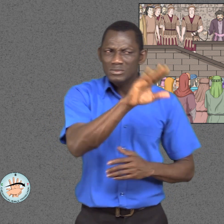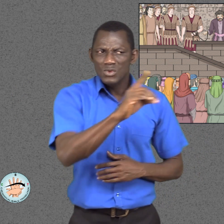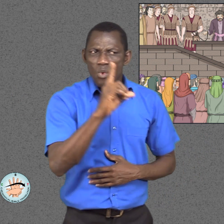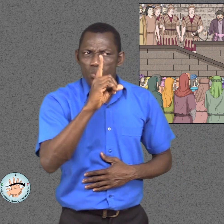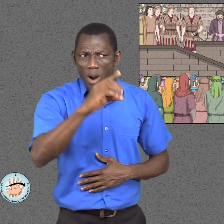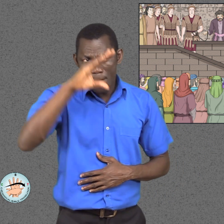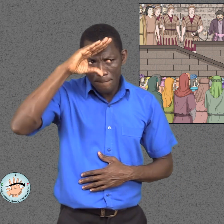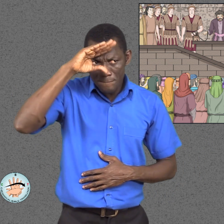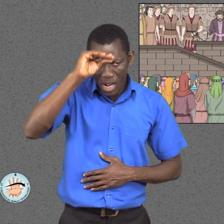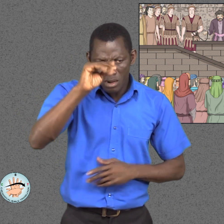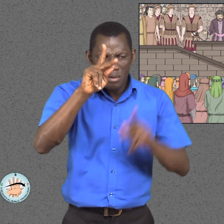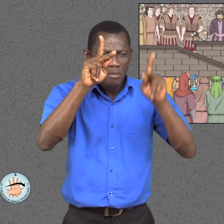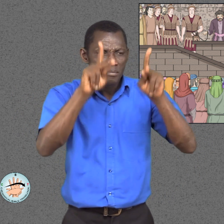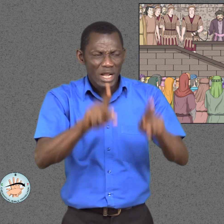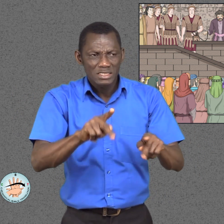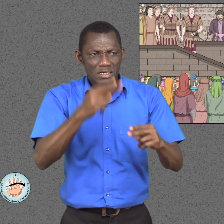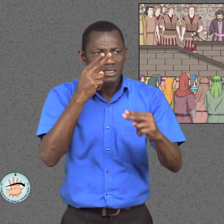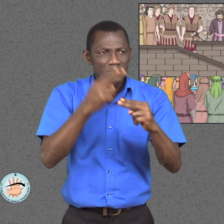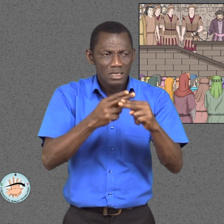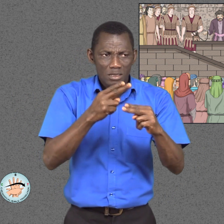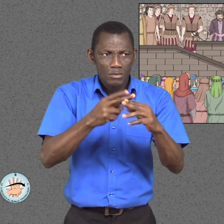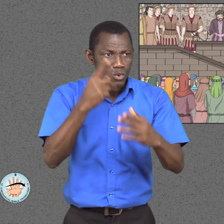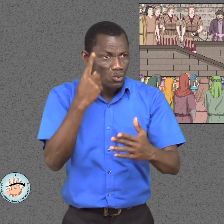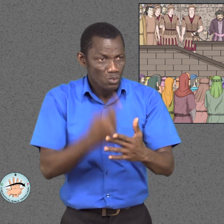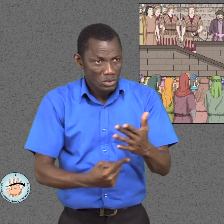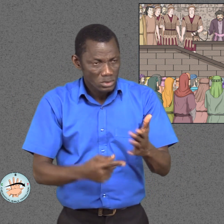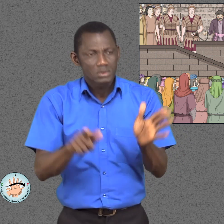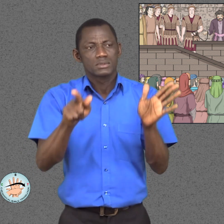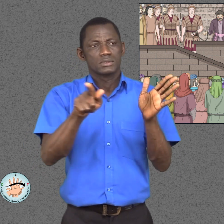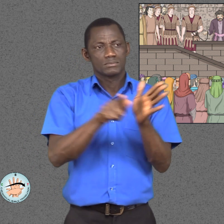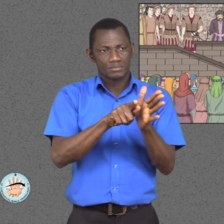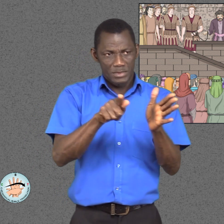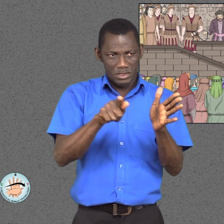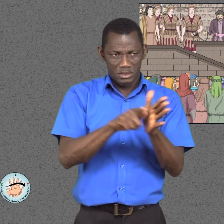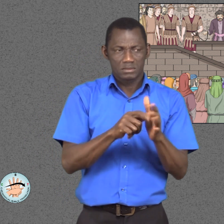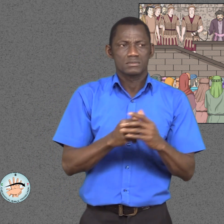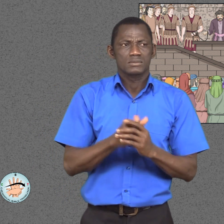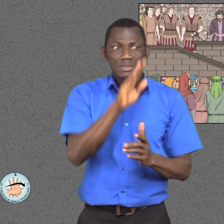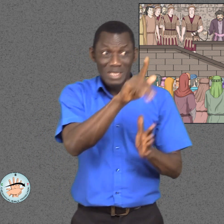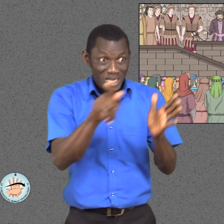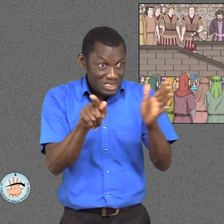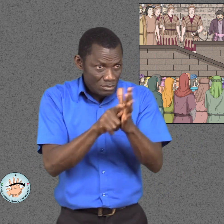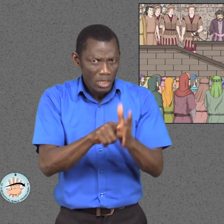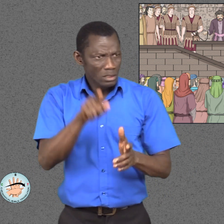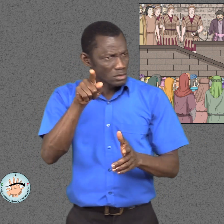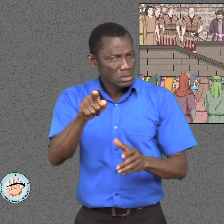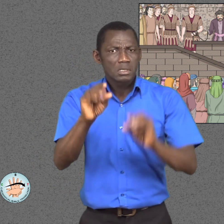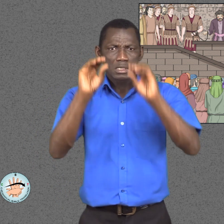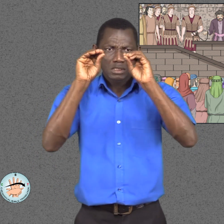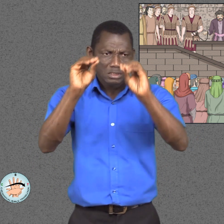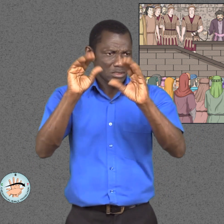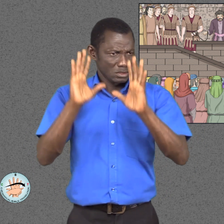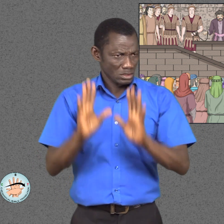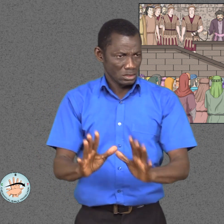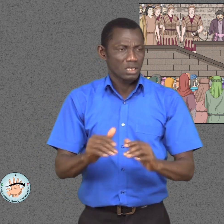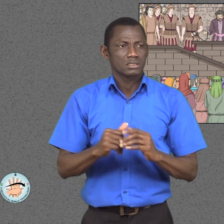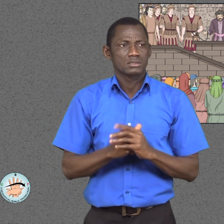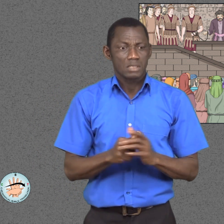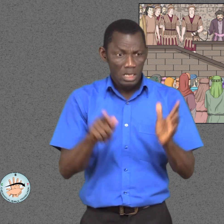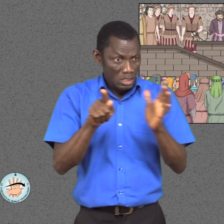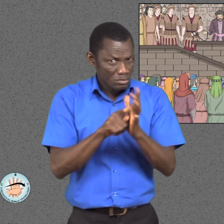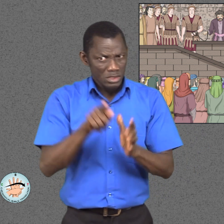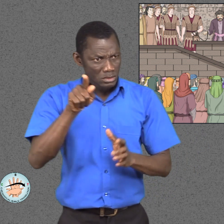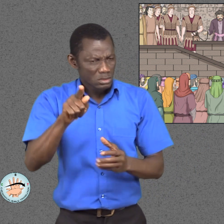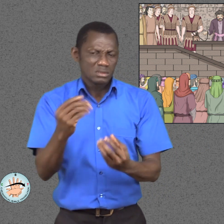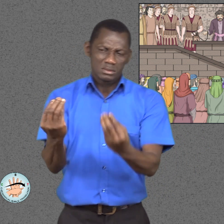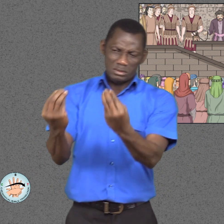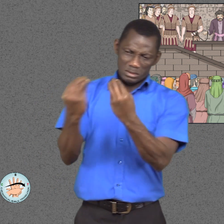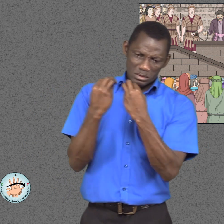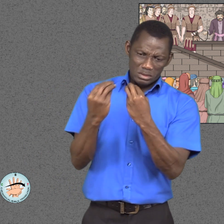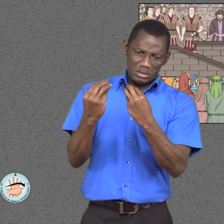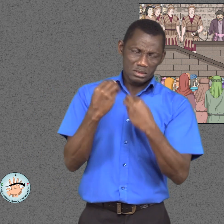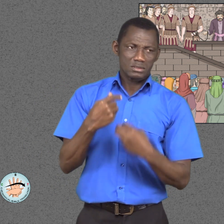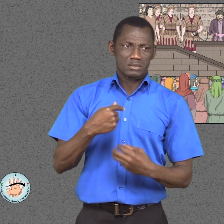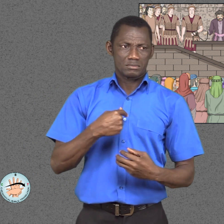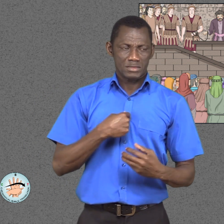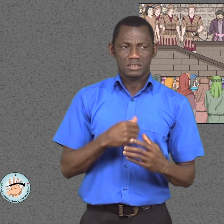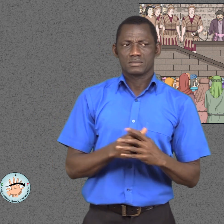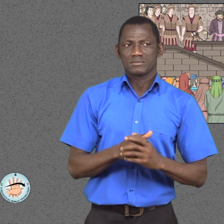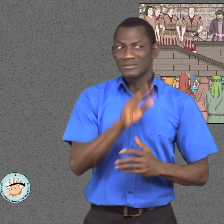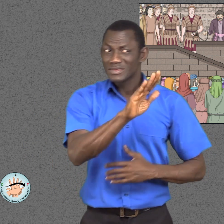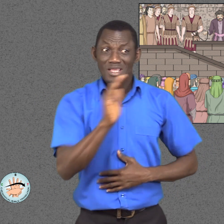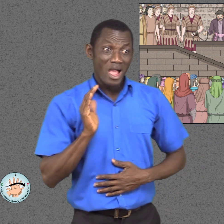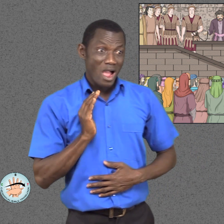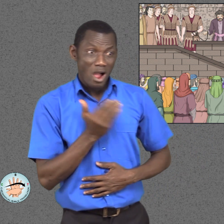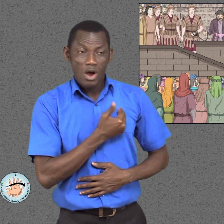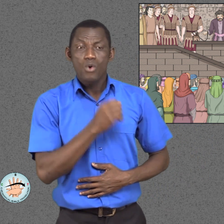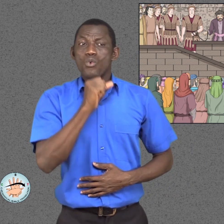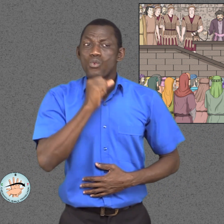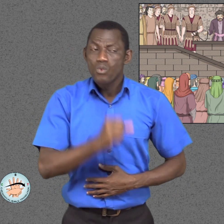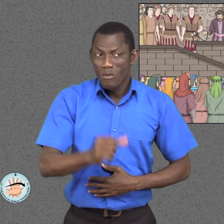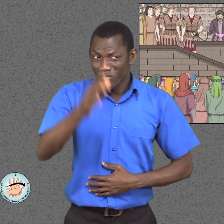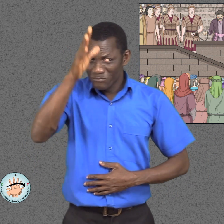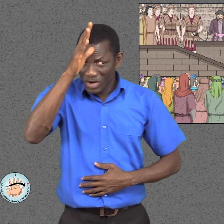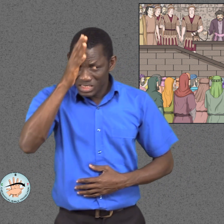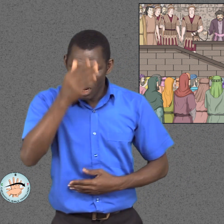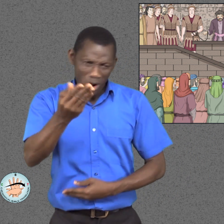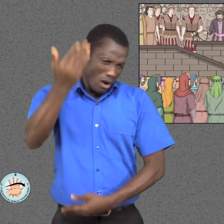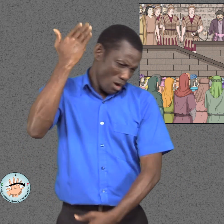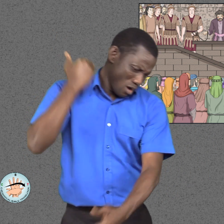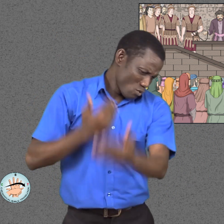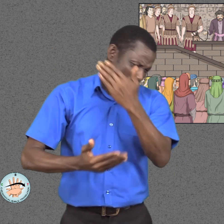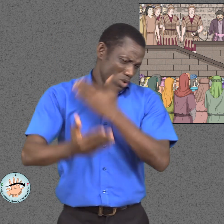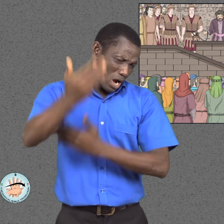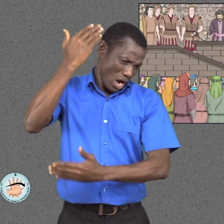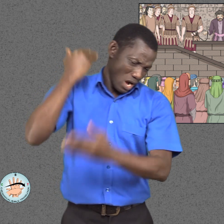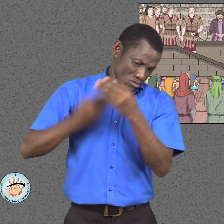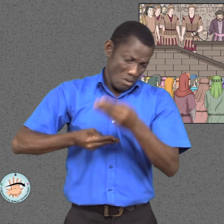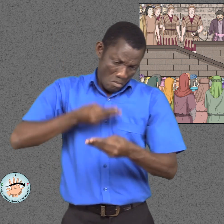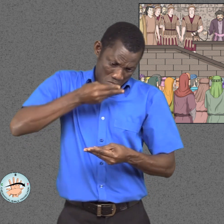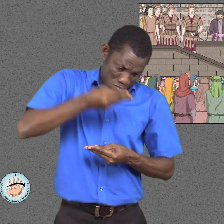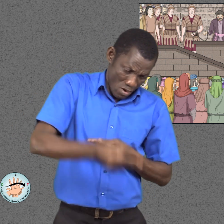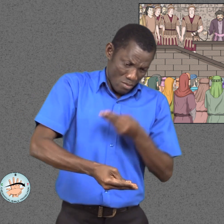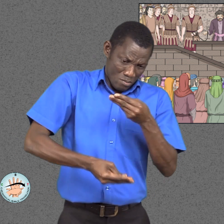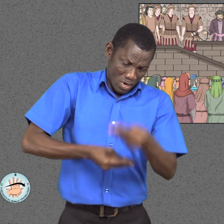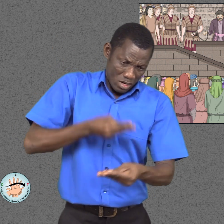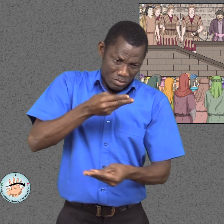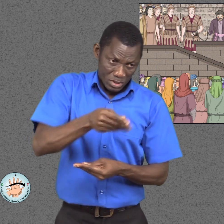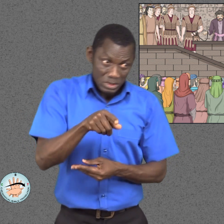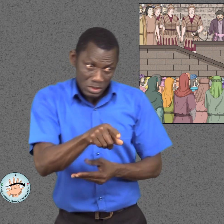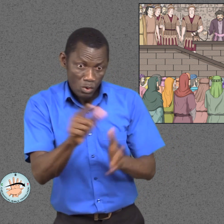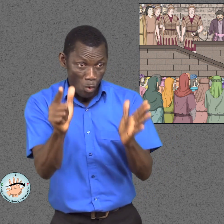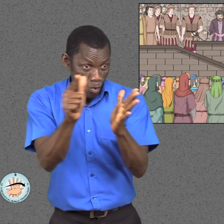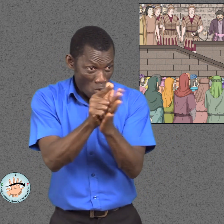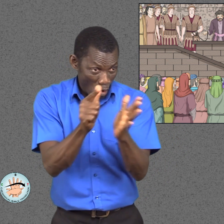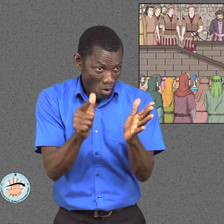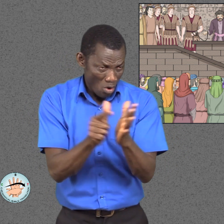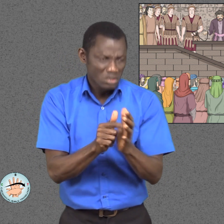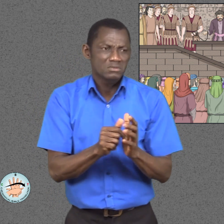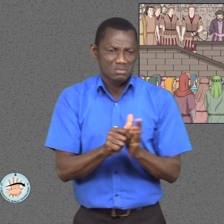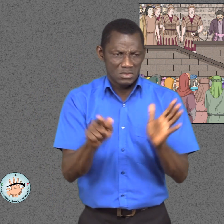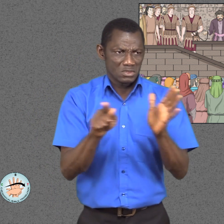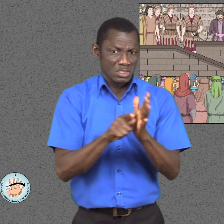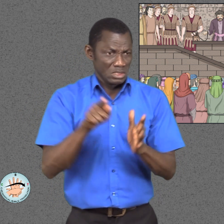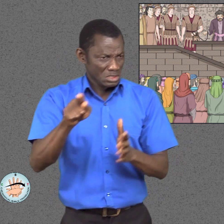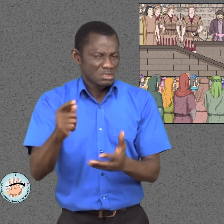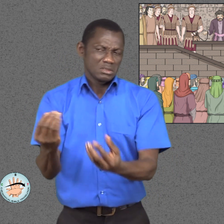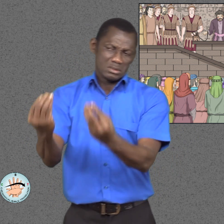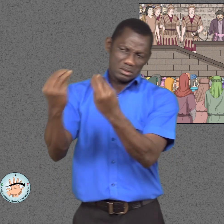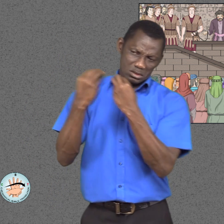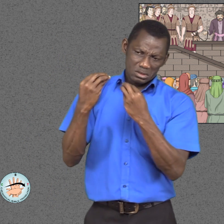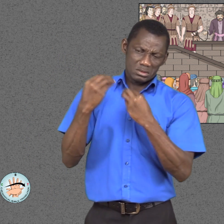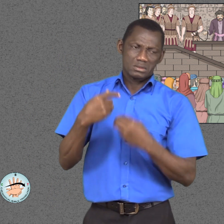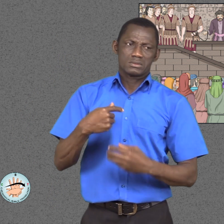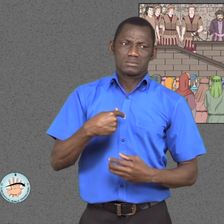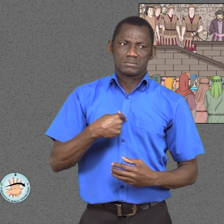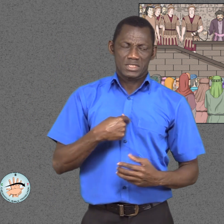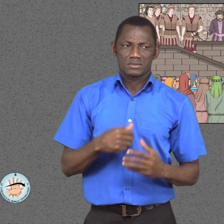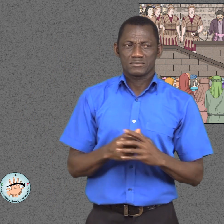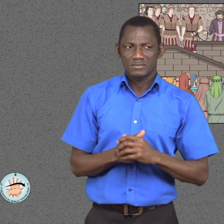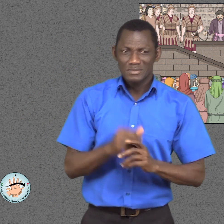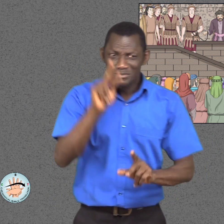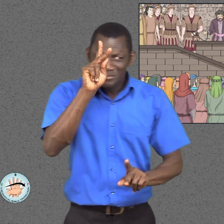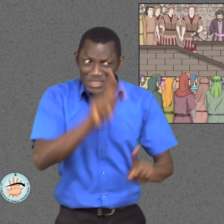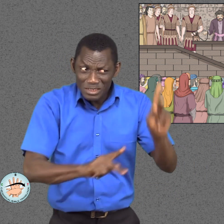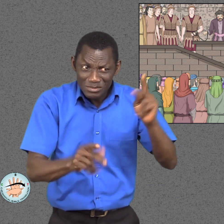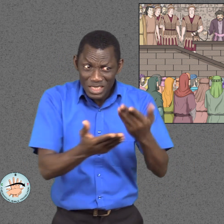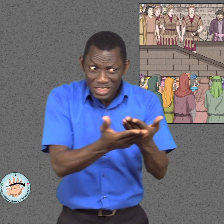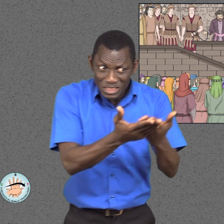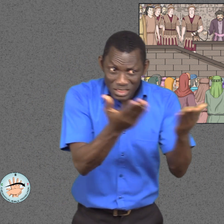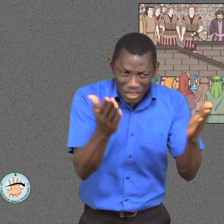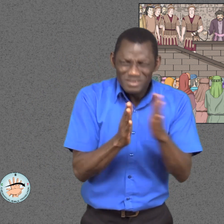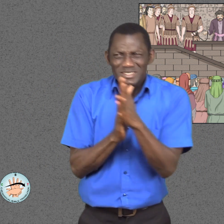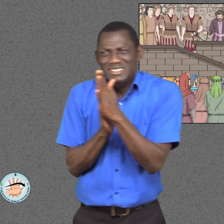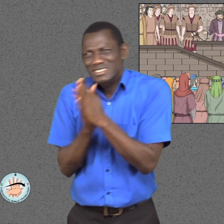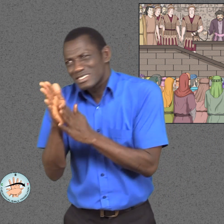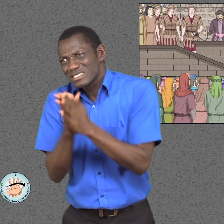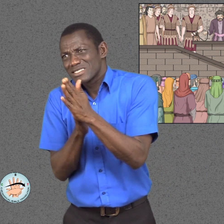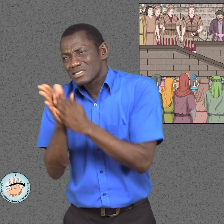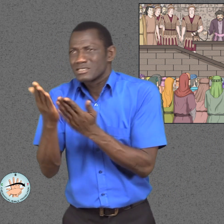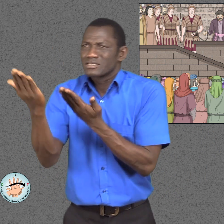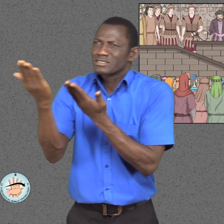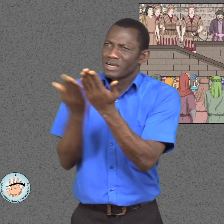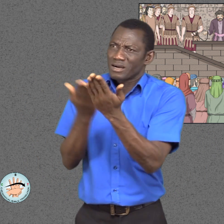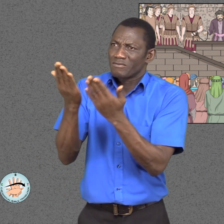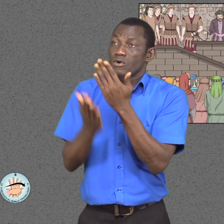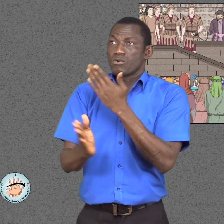I was educated at the feet of Gamaliel in strict conformity to the law of our fathers.